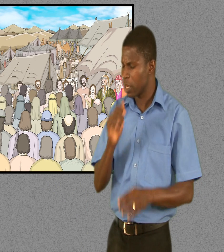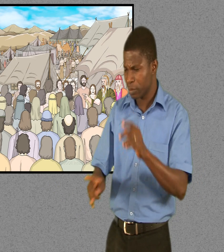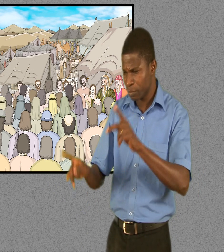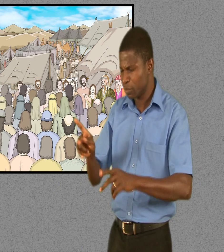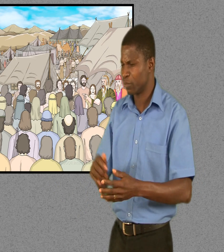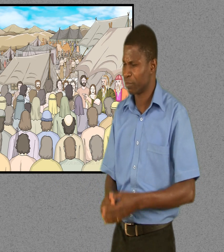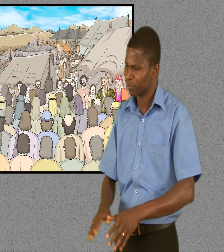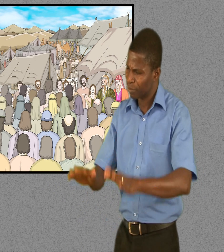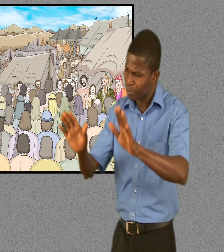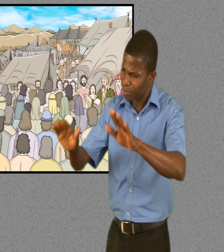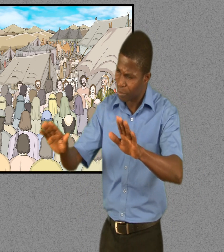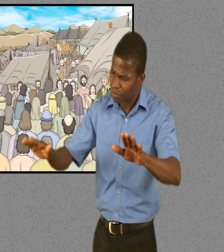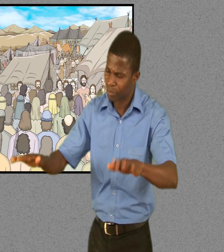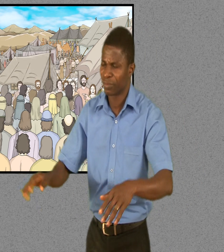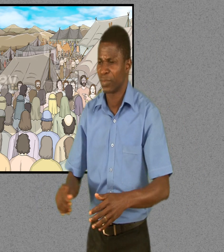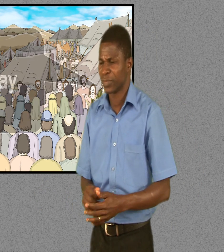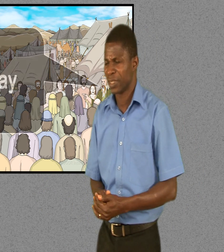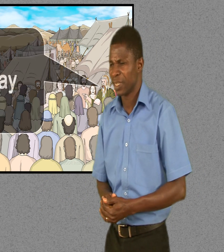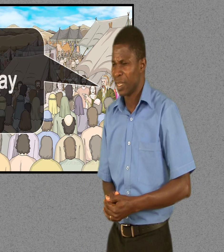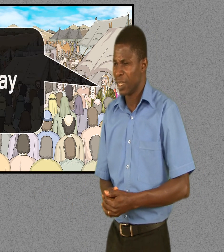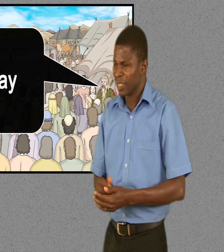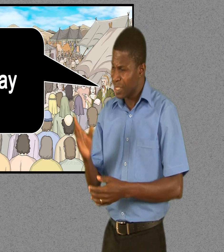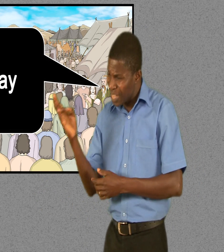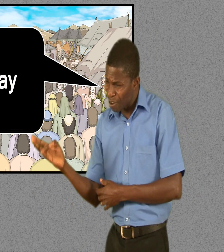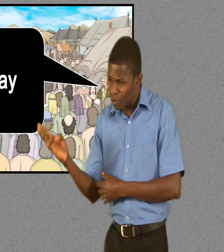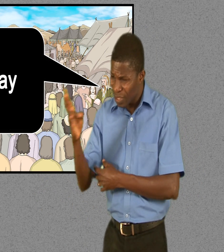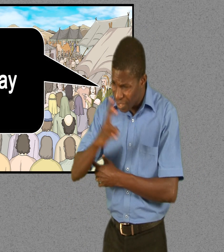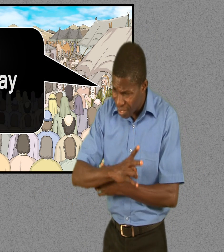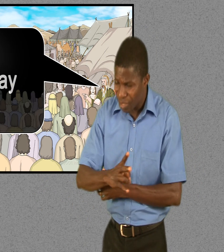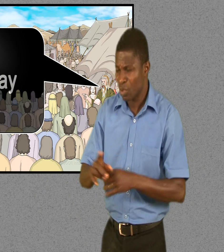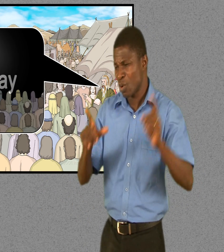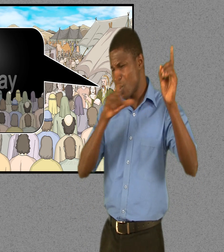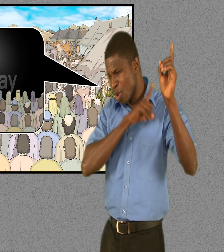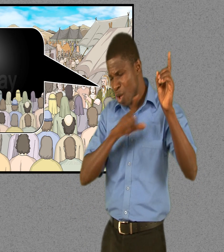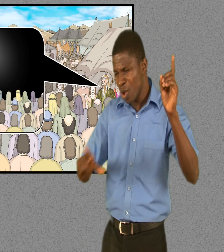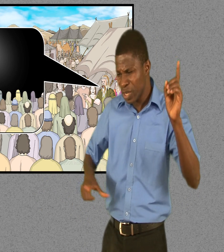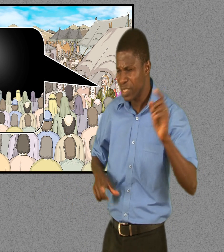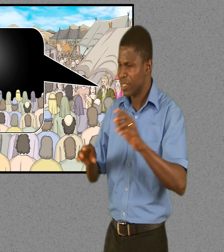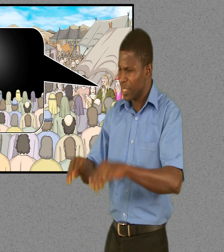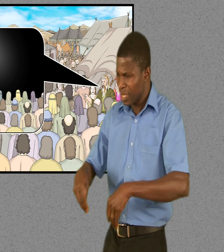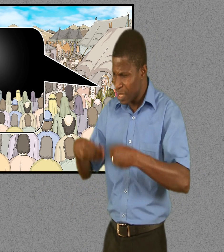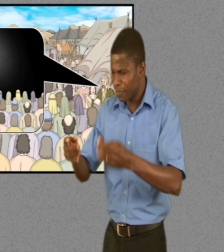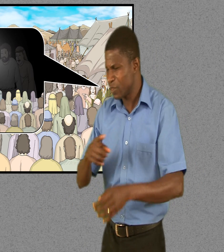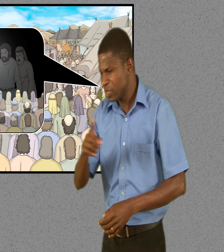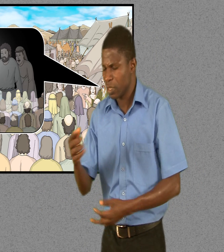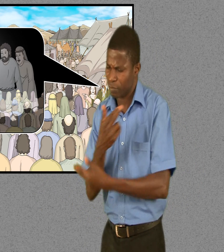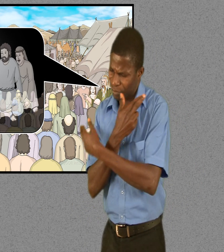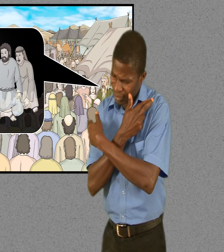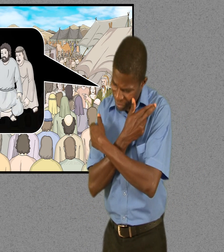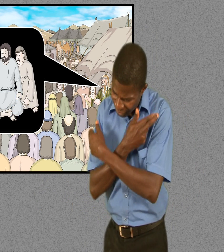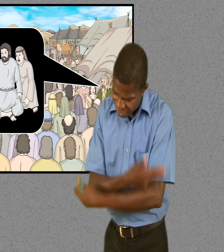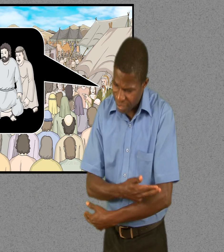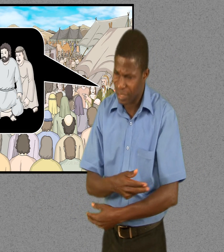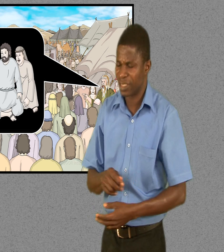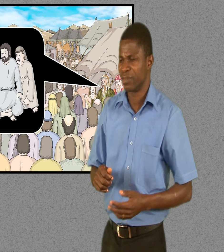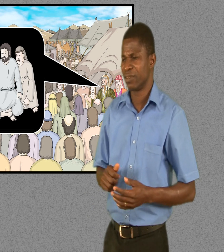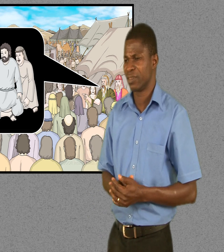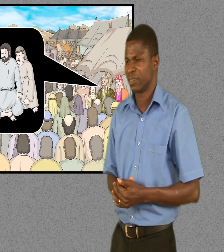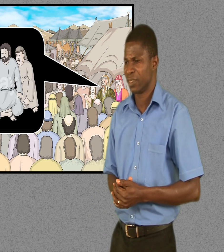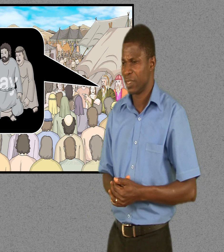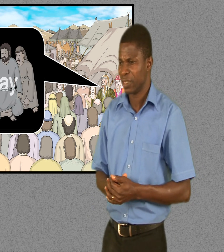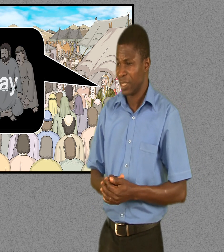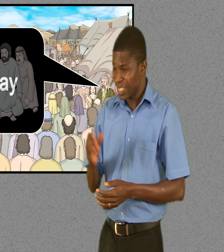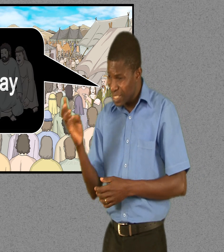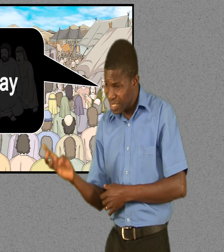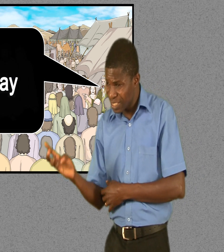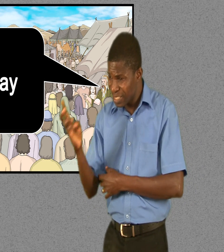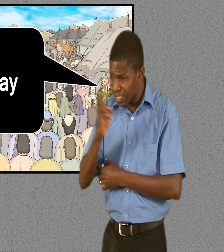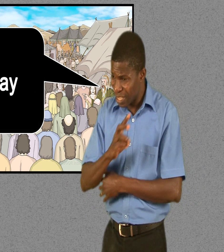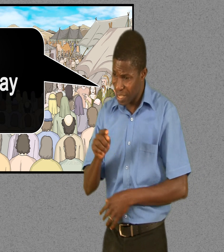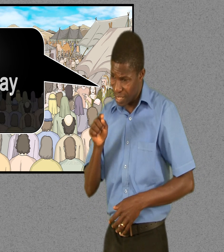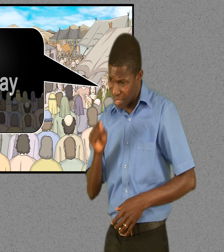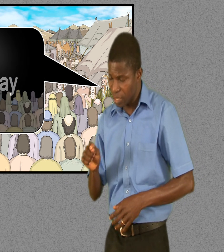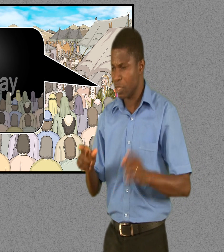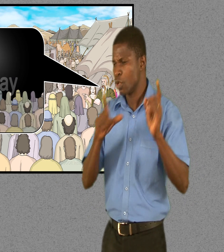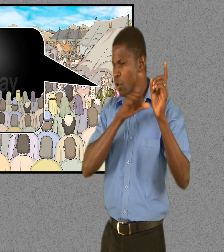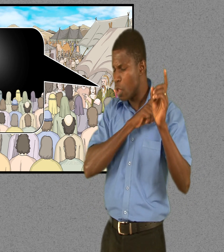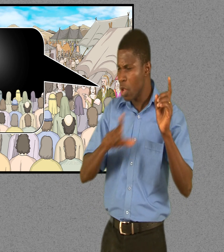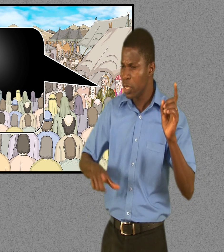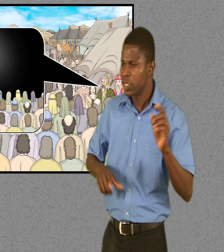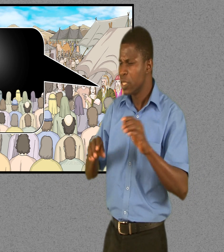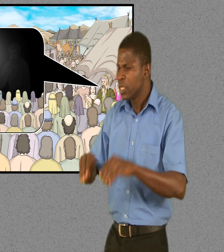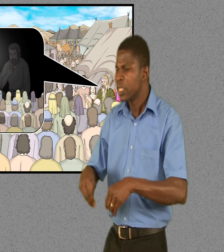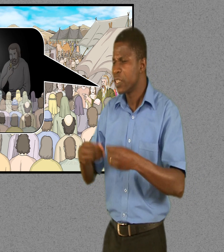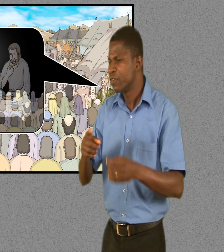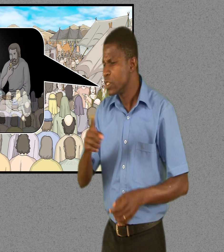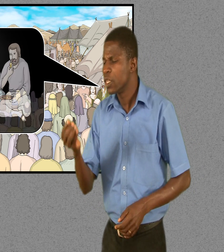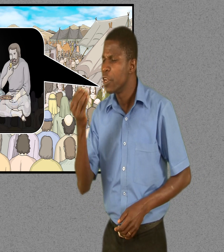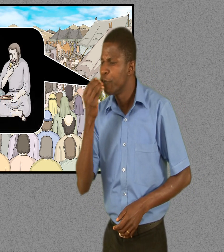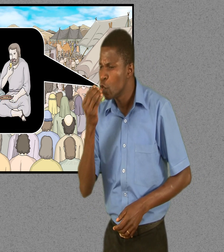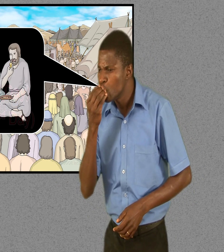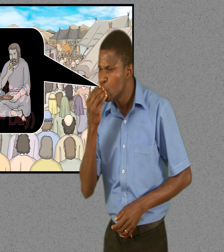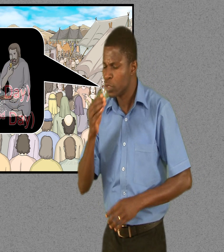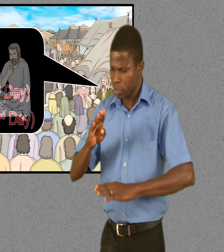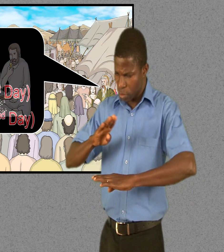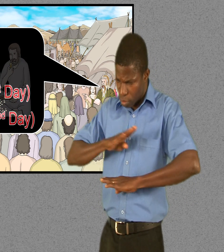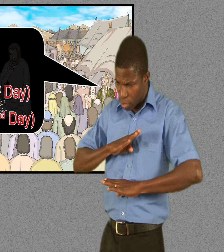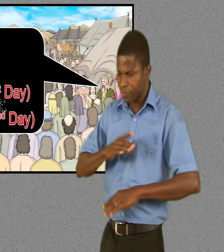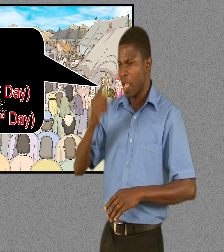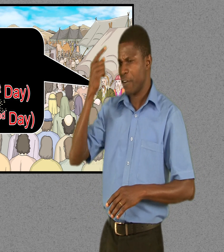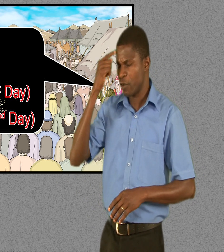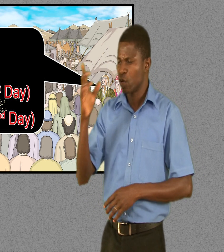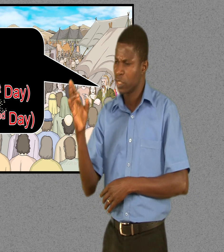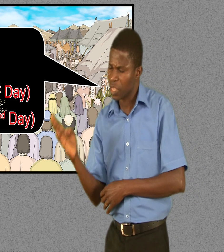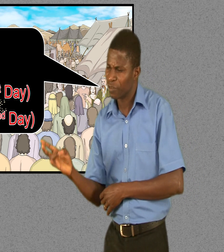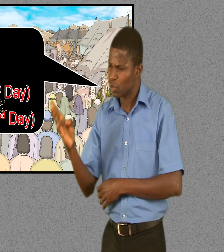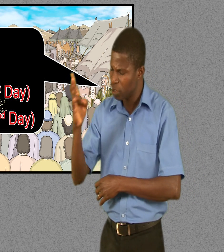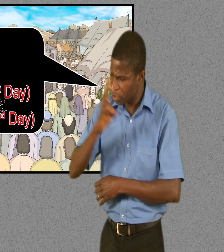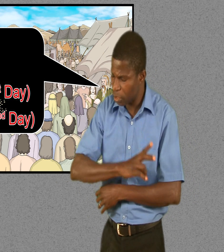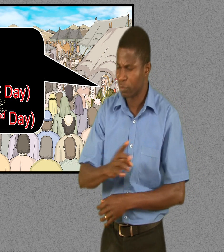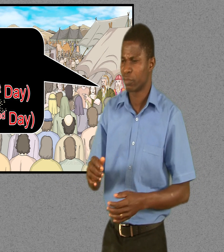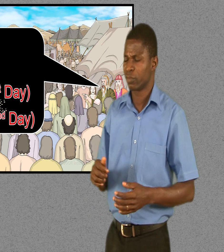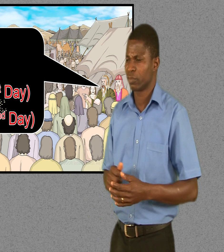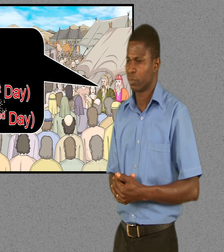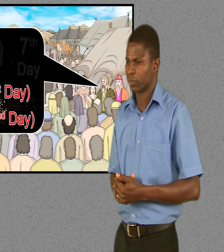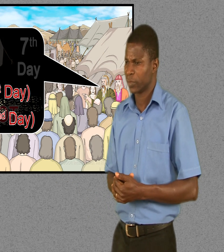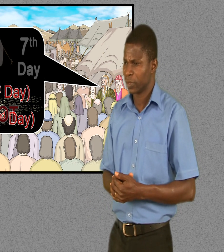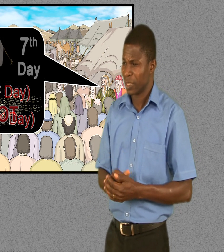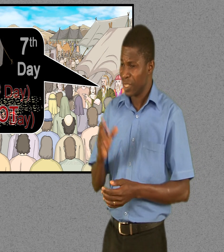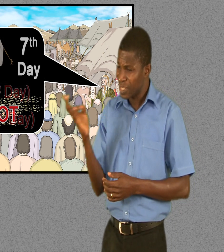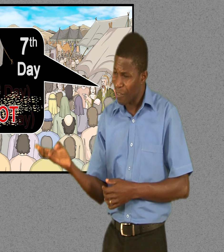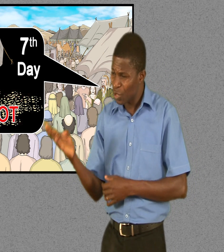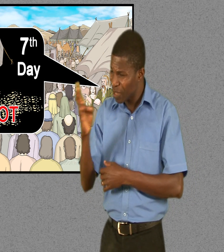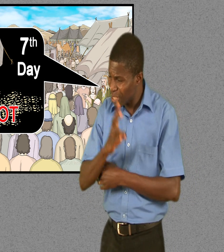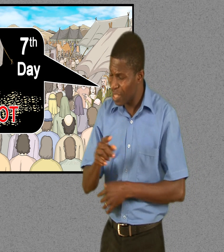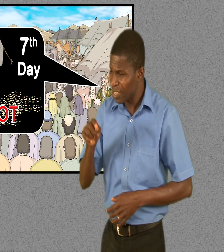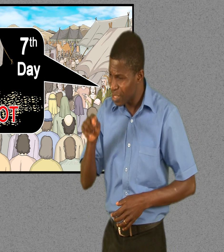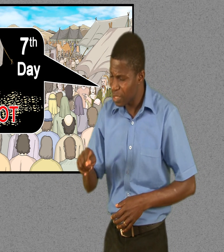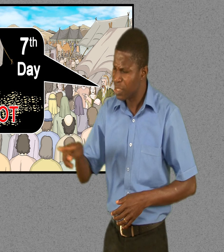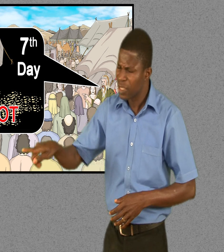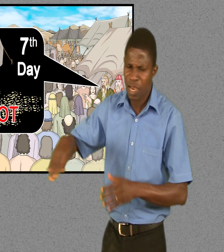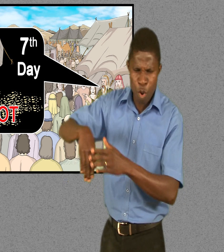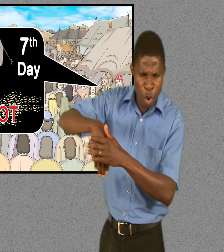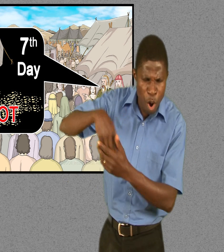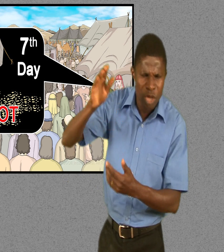Understand that the LORD has given you the Sabbath; that is why on the sixth day He will give you bread for two days.